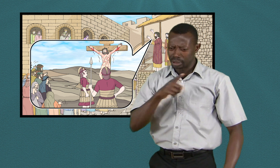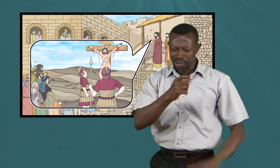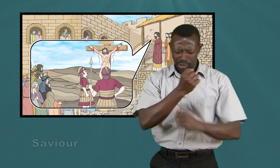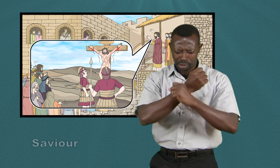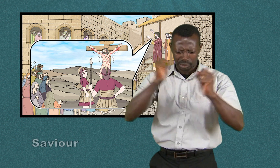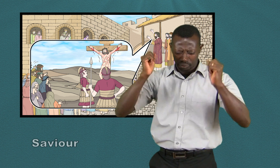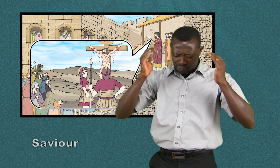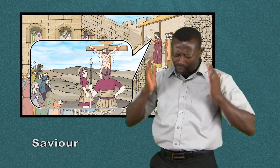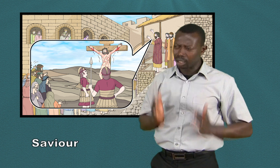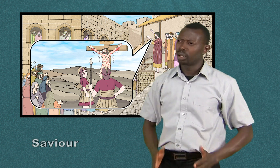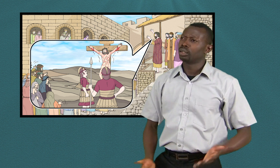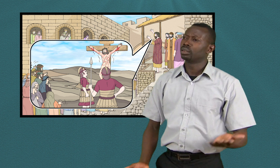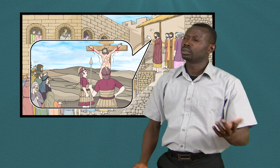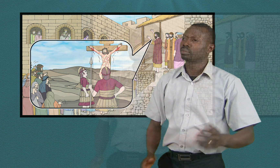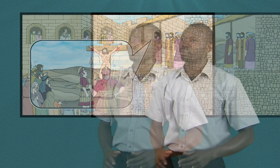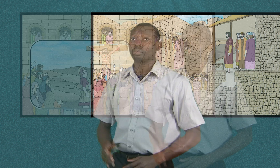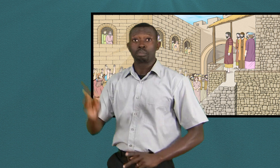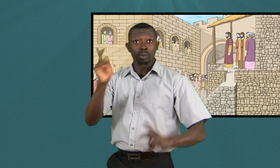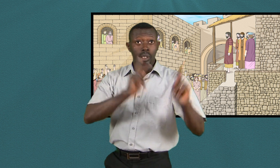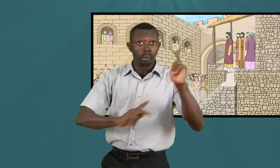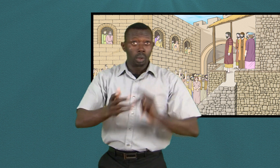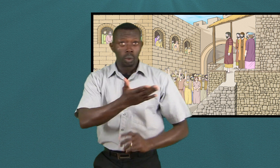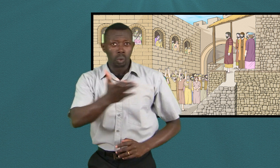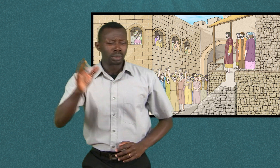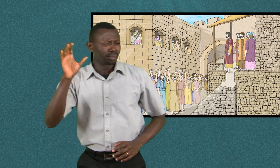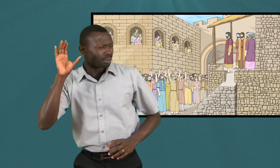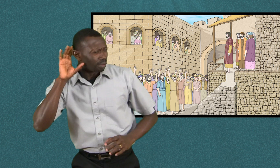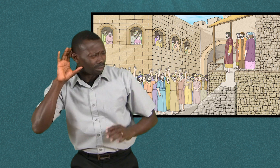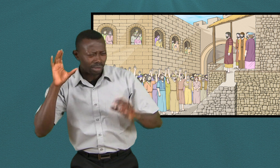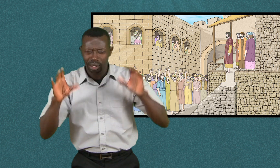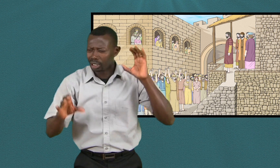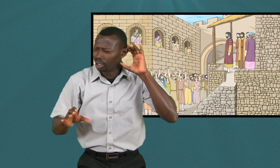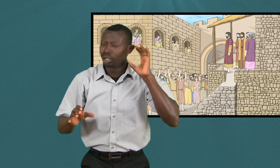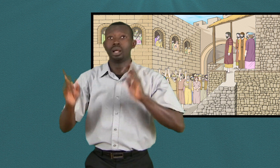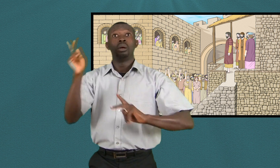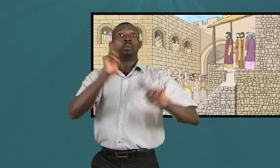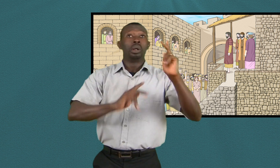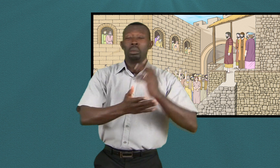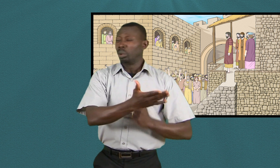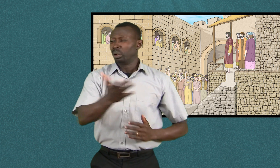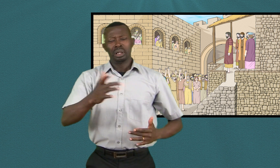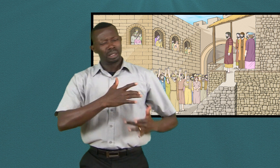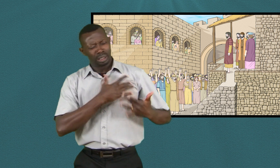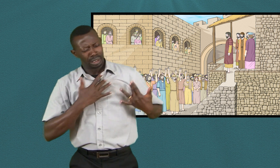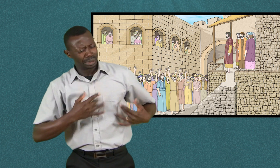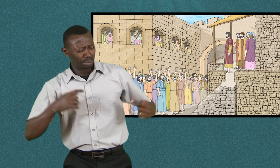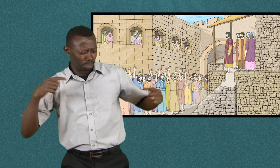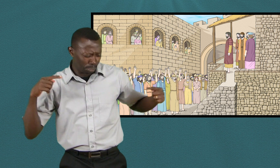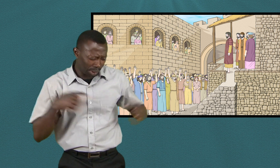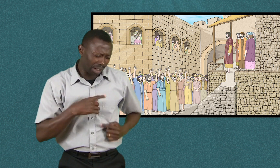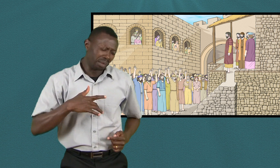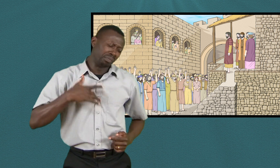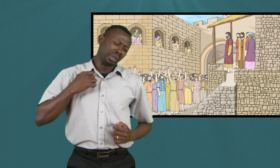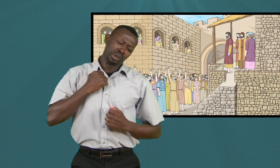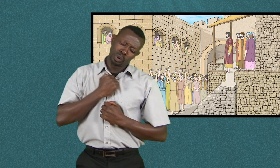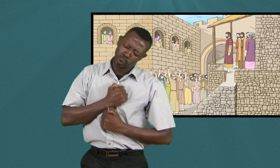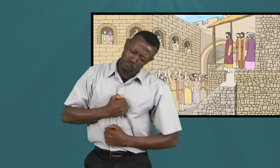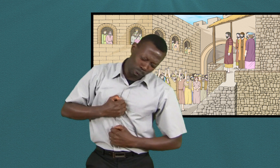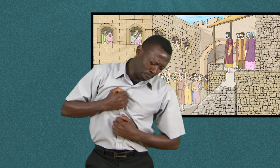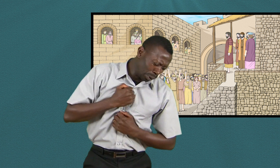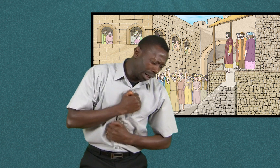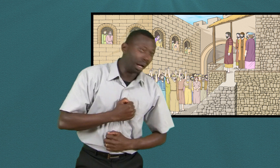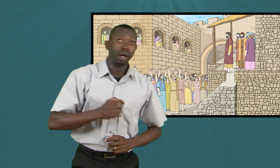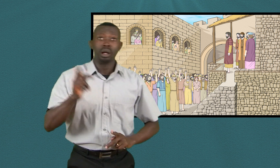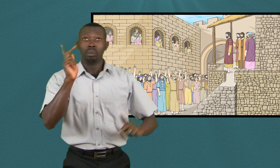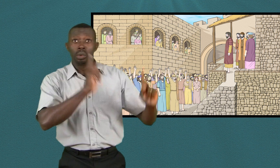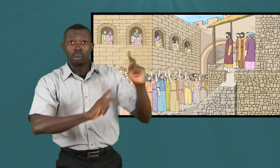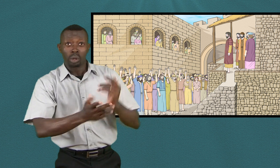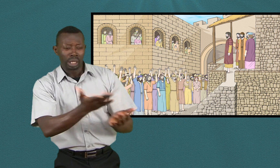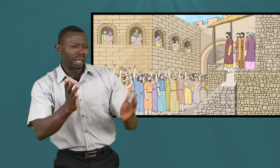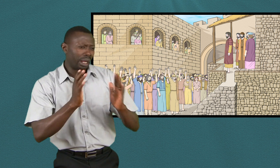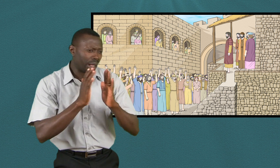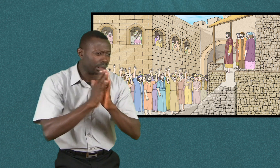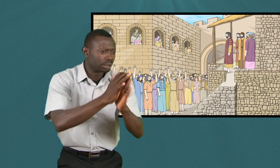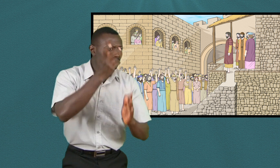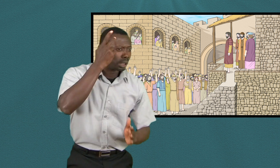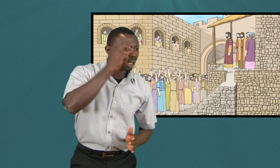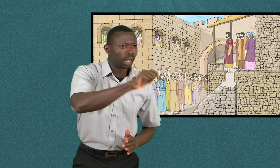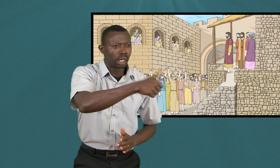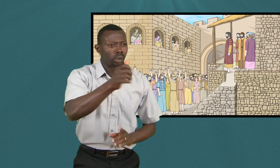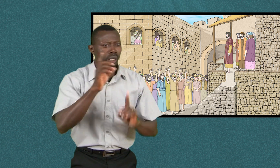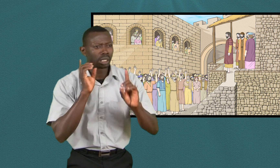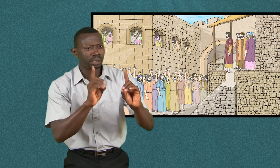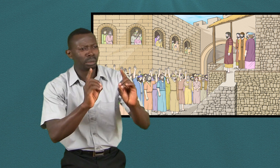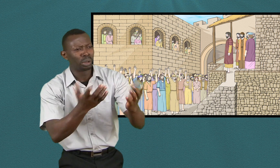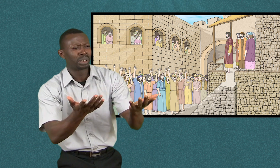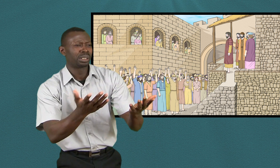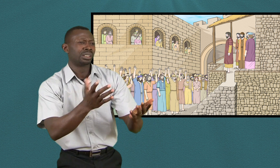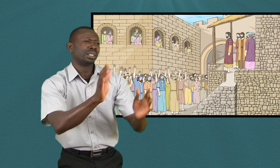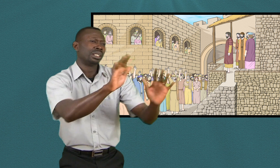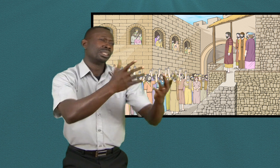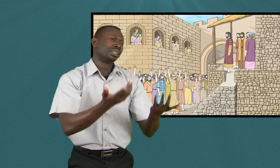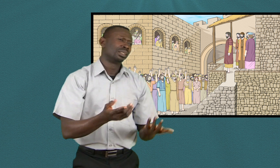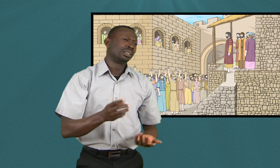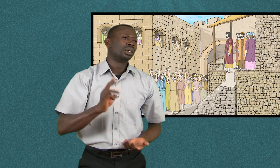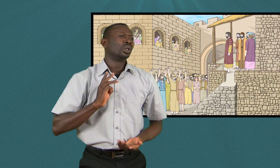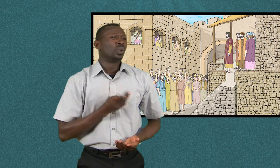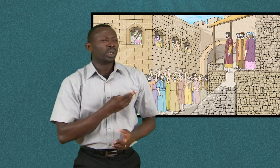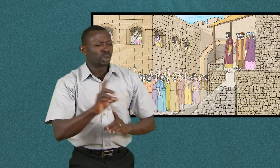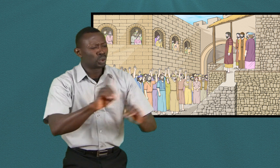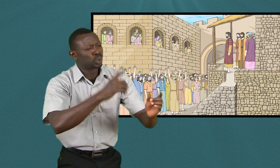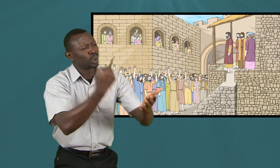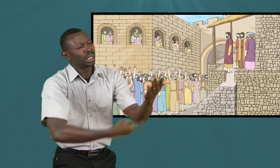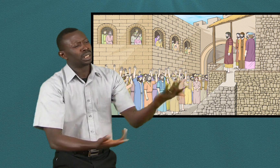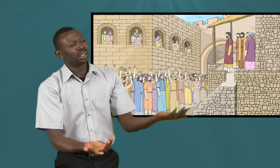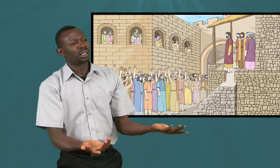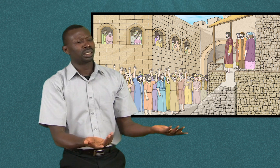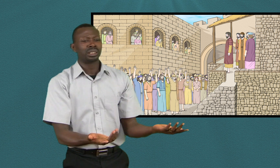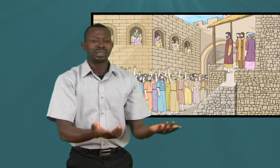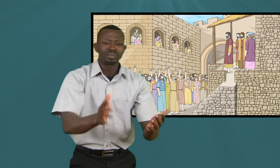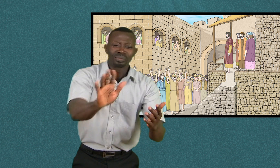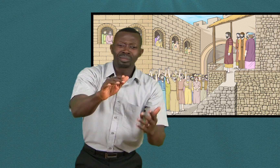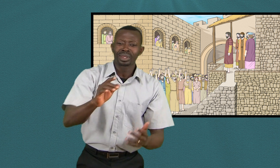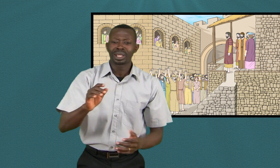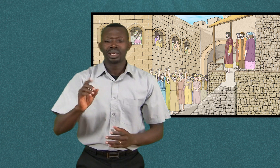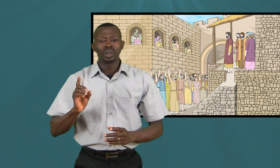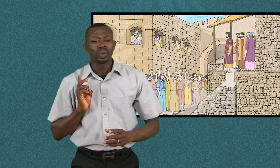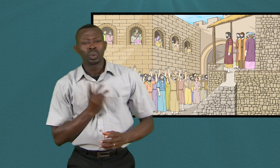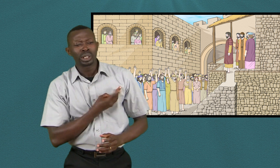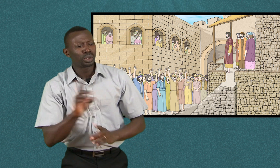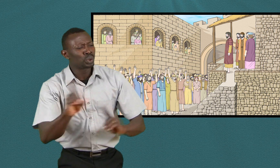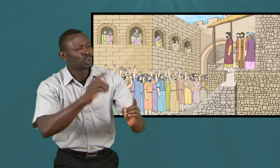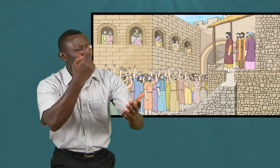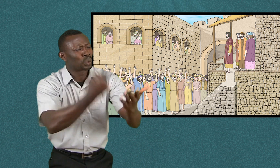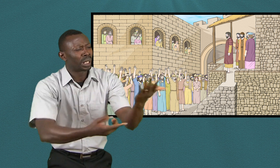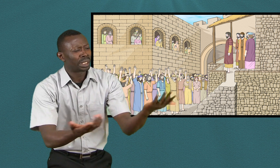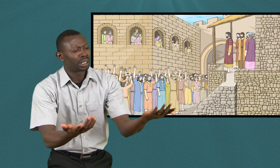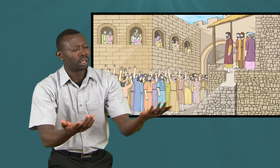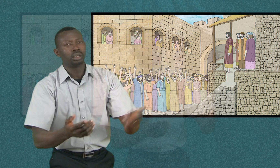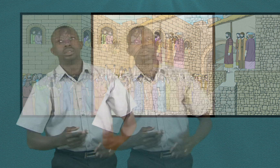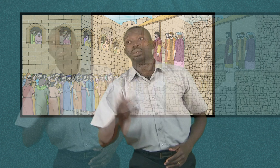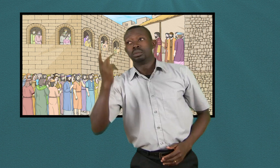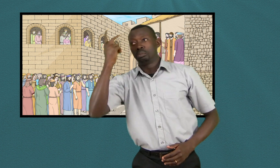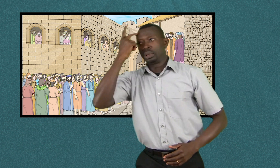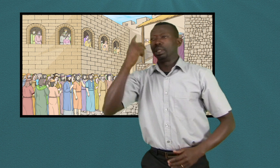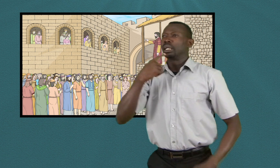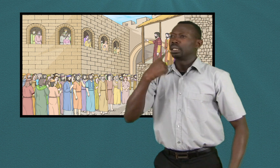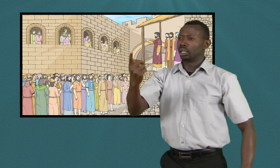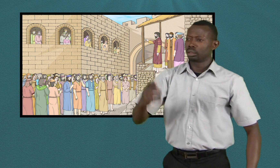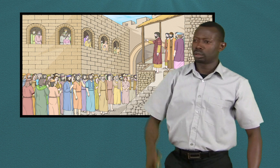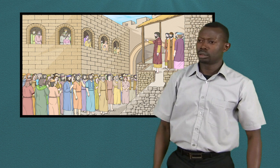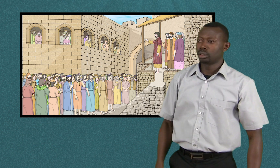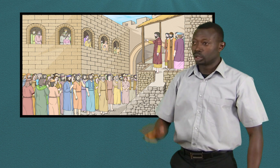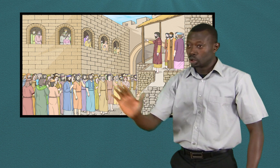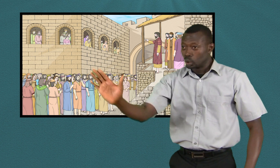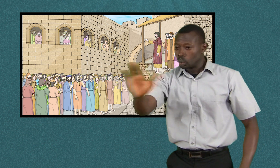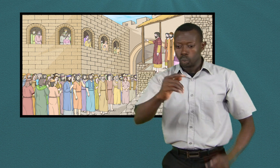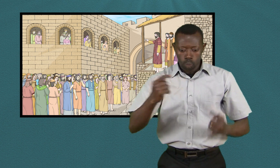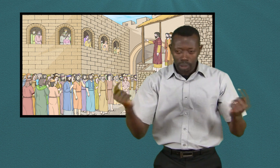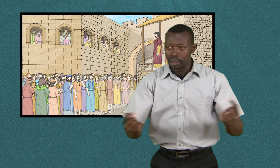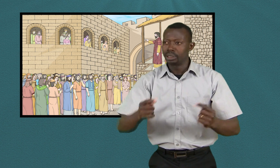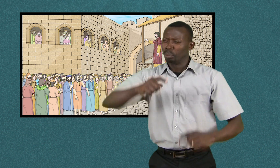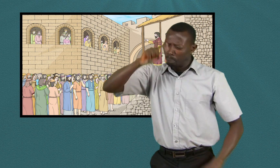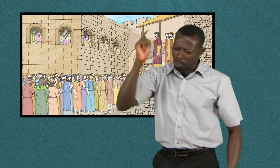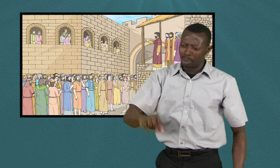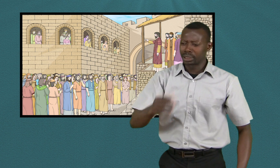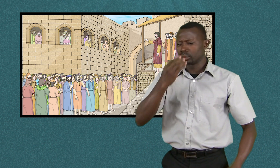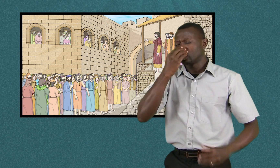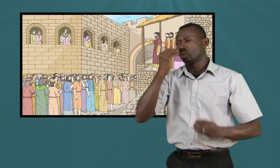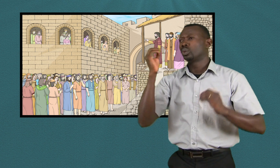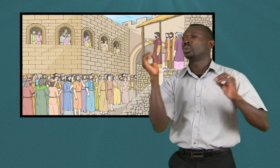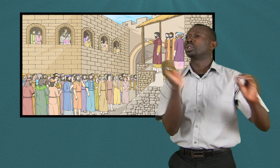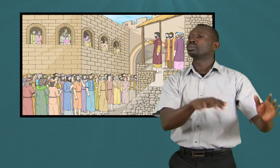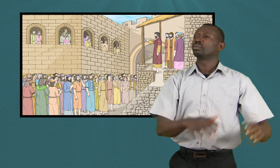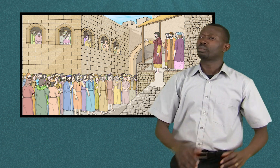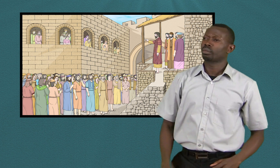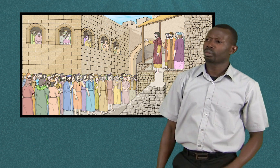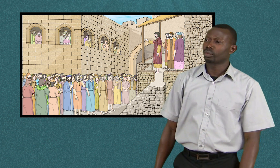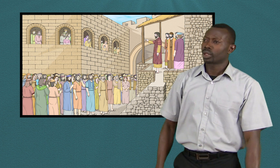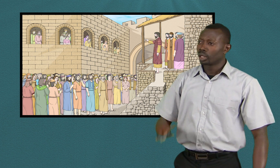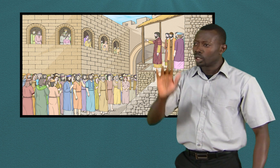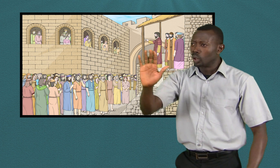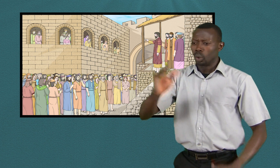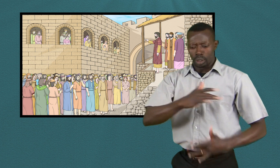When the people heard this, they were cut to the heart and asked Peter and the other apostles, “Brothers, what shall we do?”